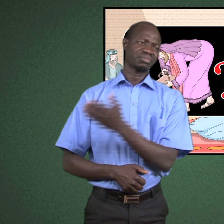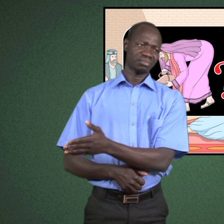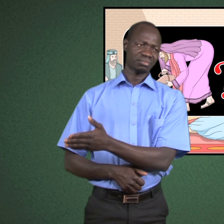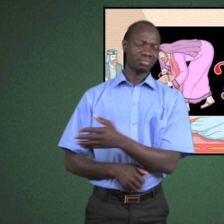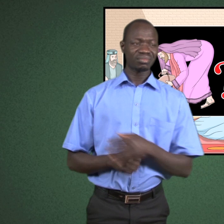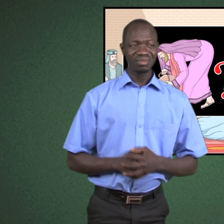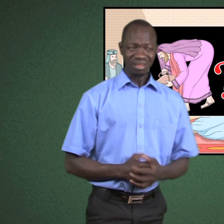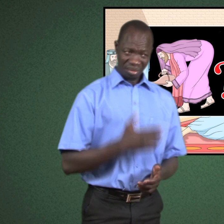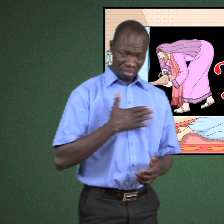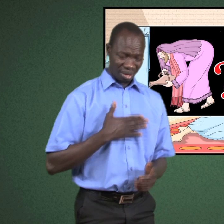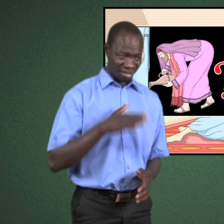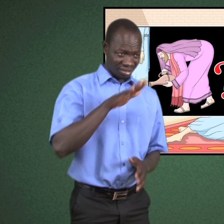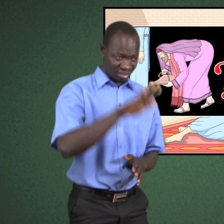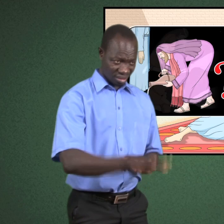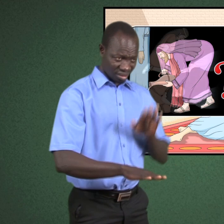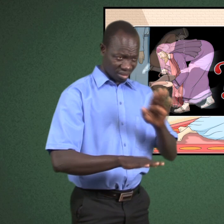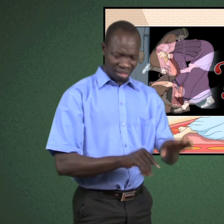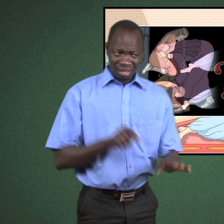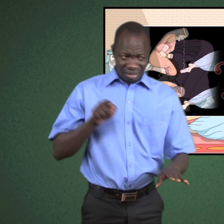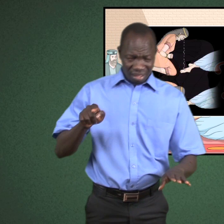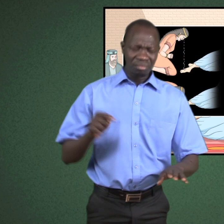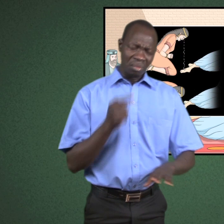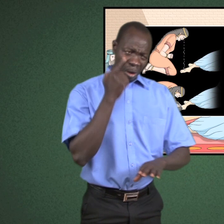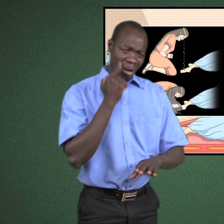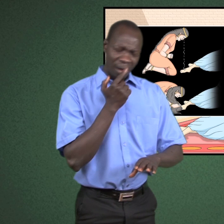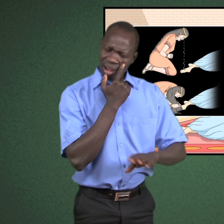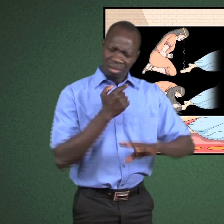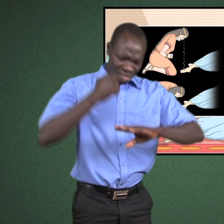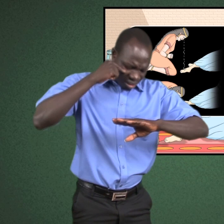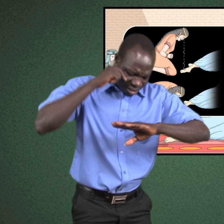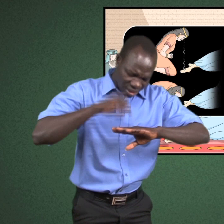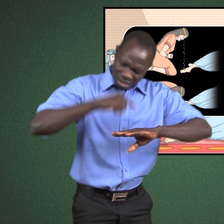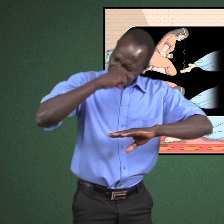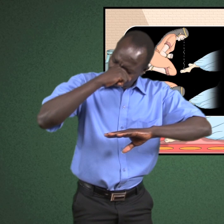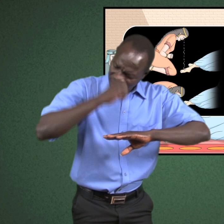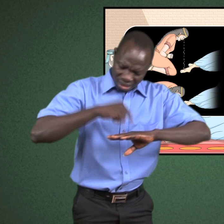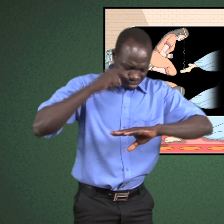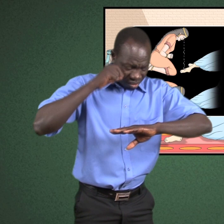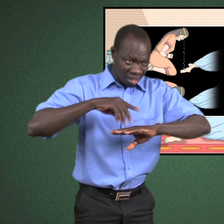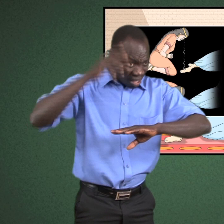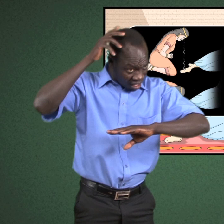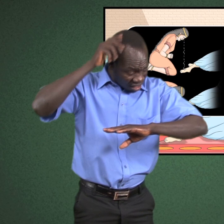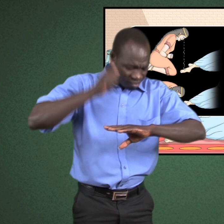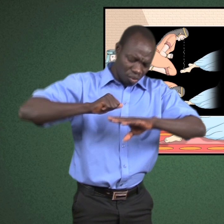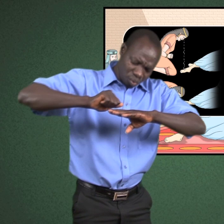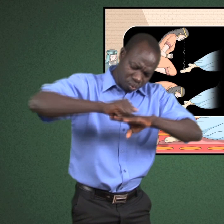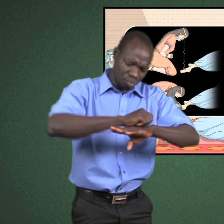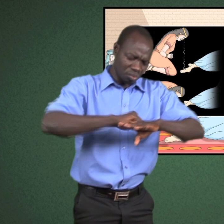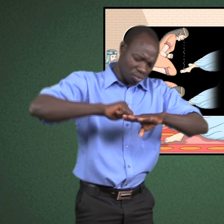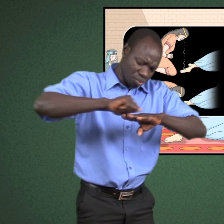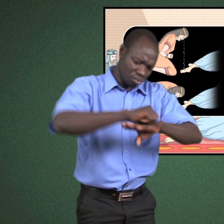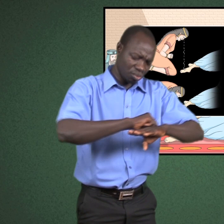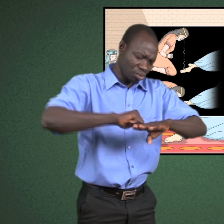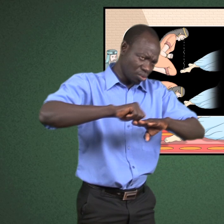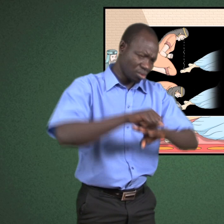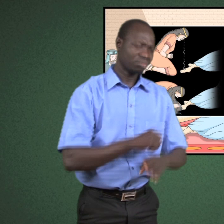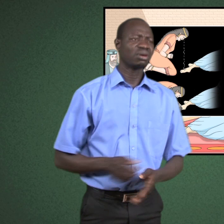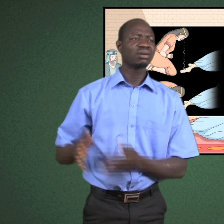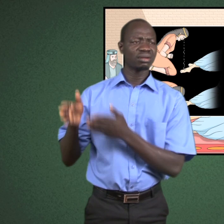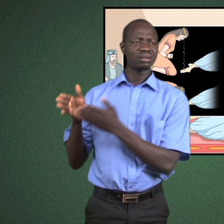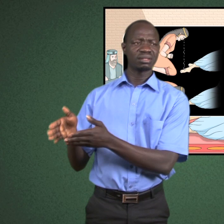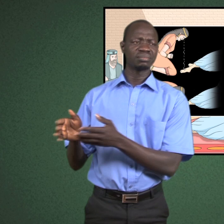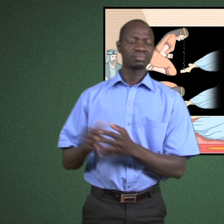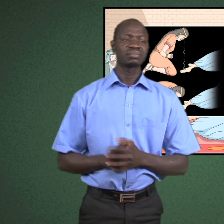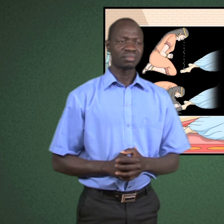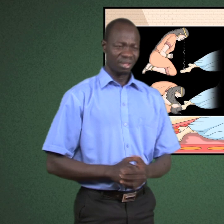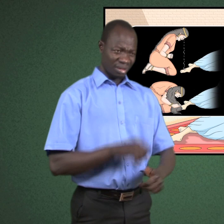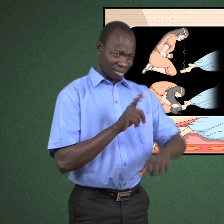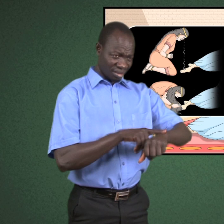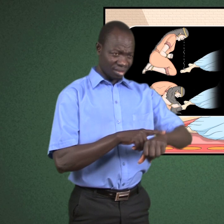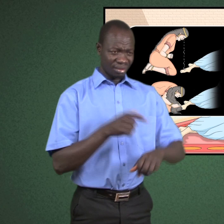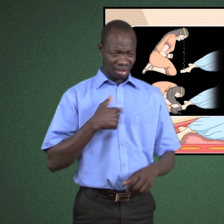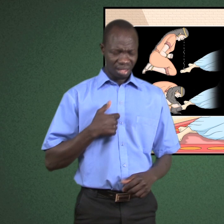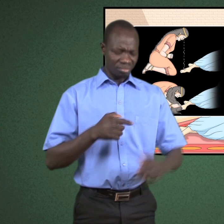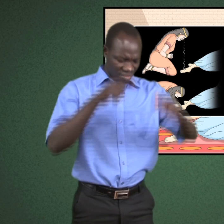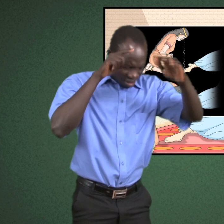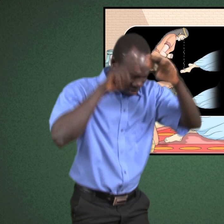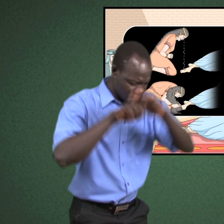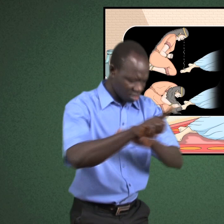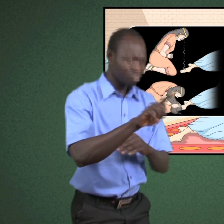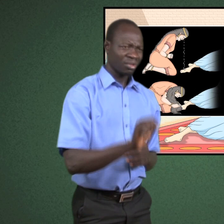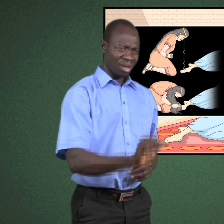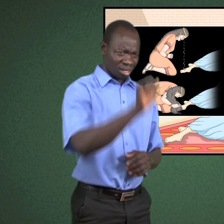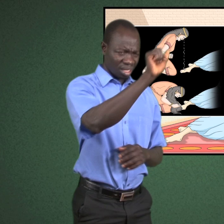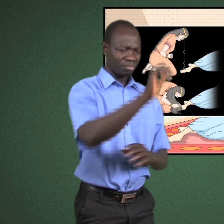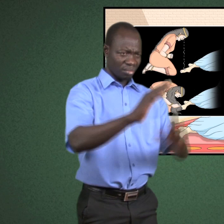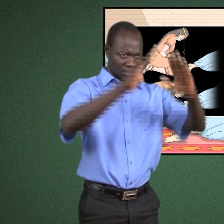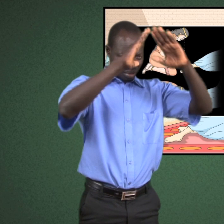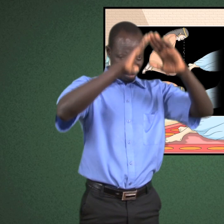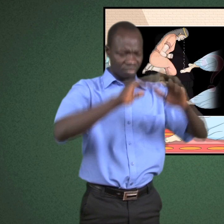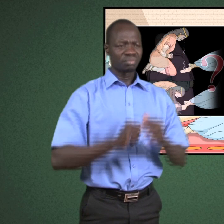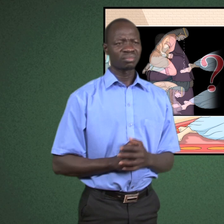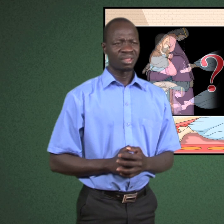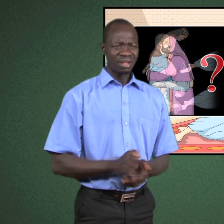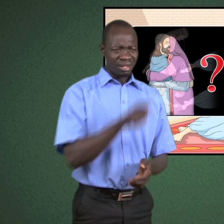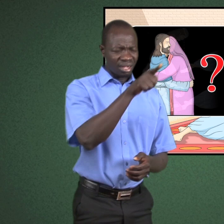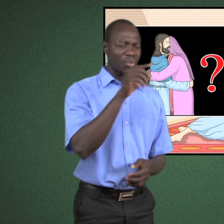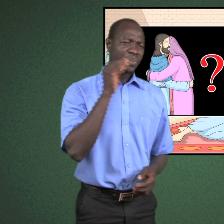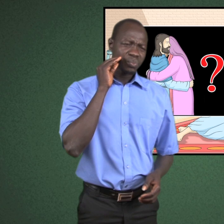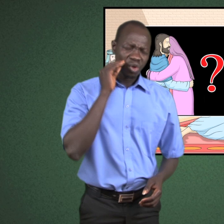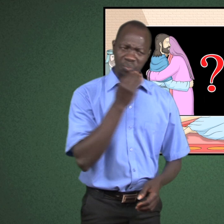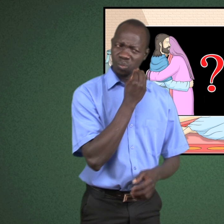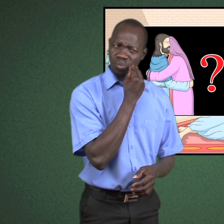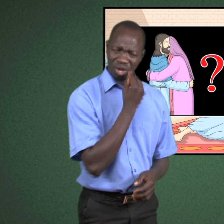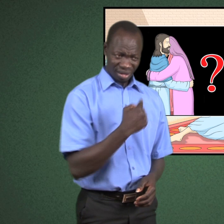When I entered your house, you did not give Me water for My feet, but she wet My feet with her tears and wiped them with her hair.